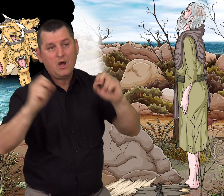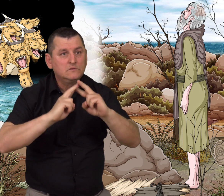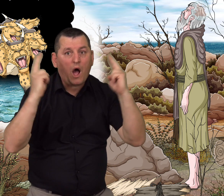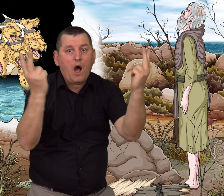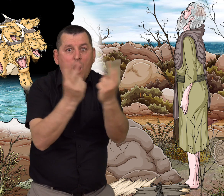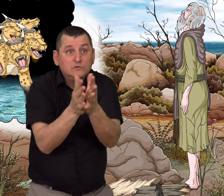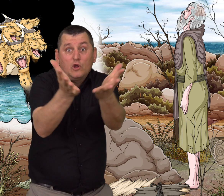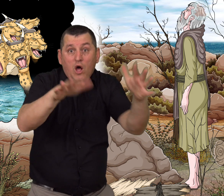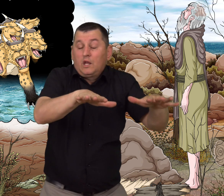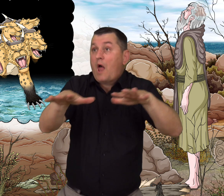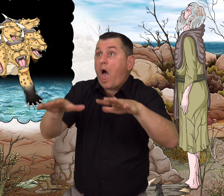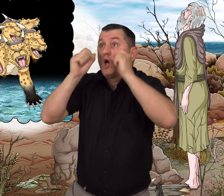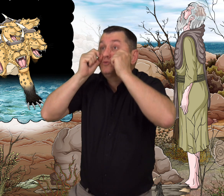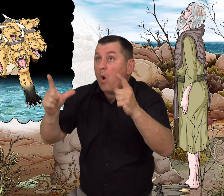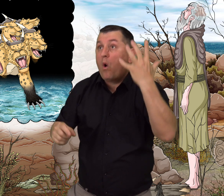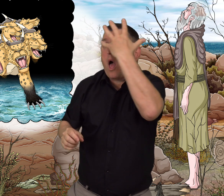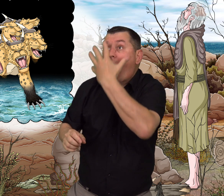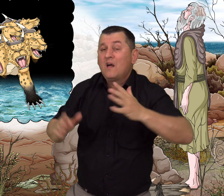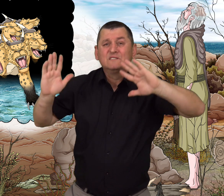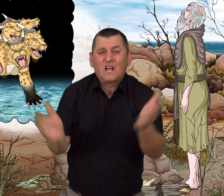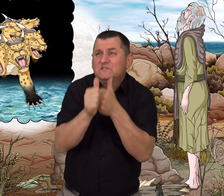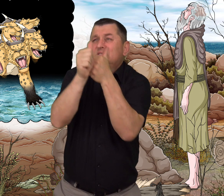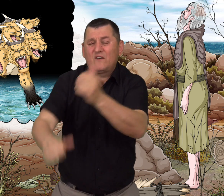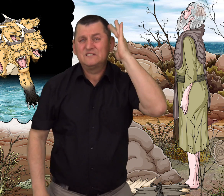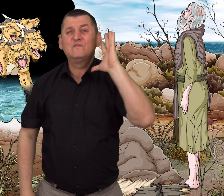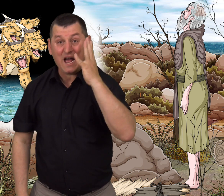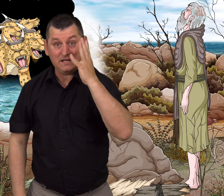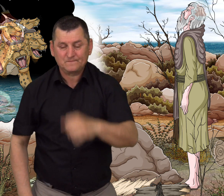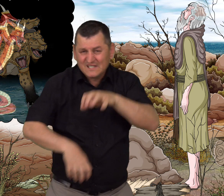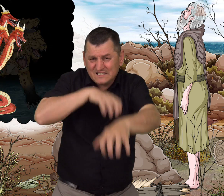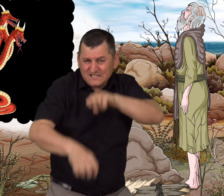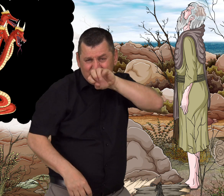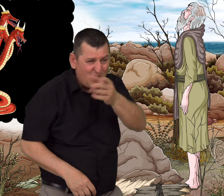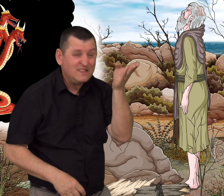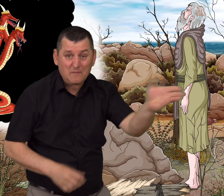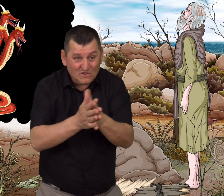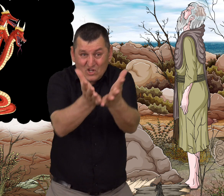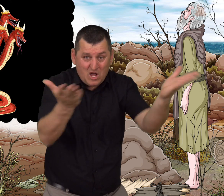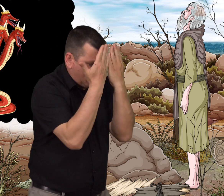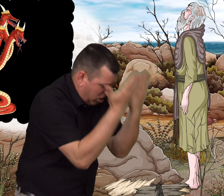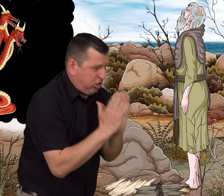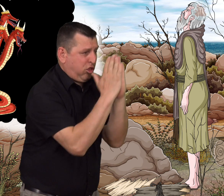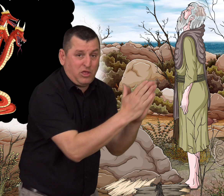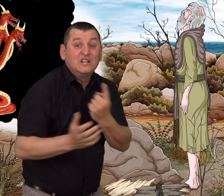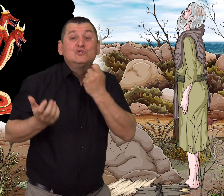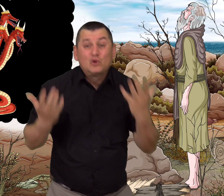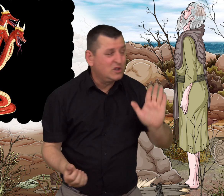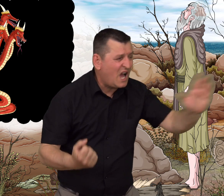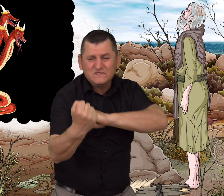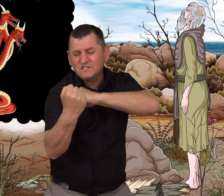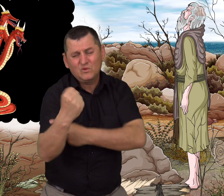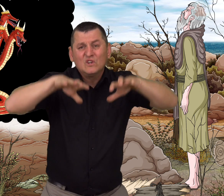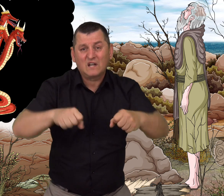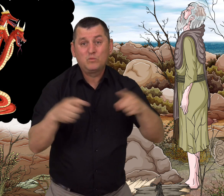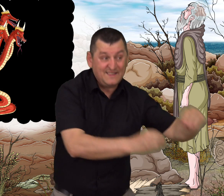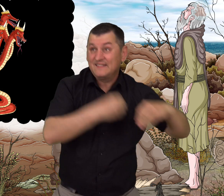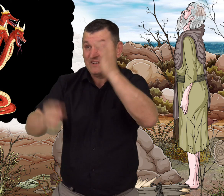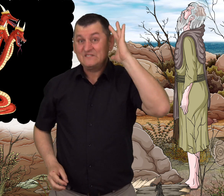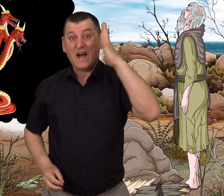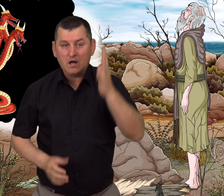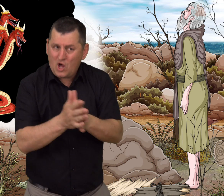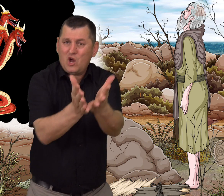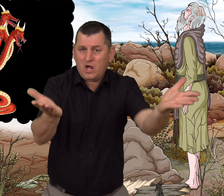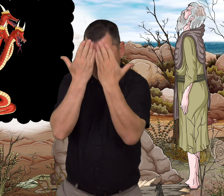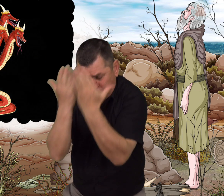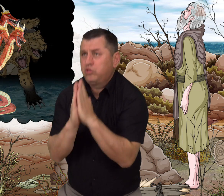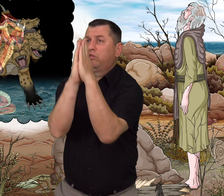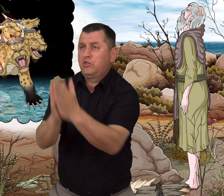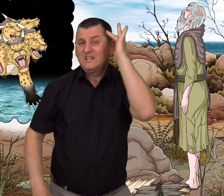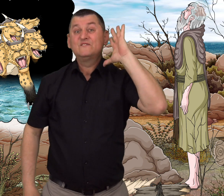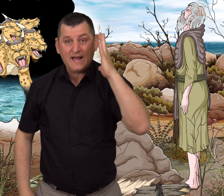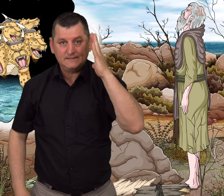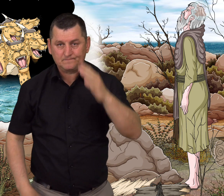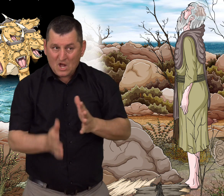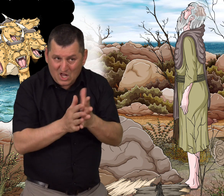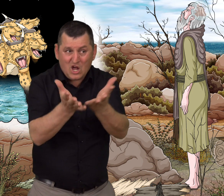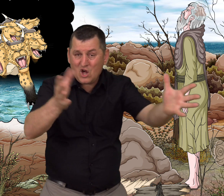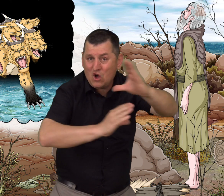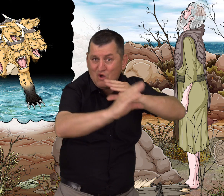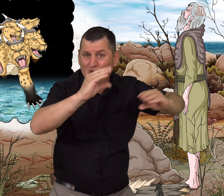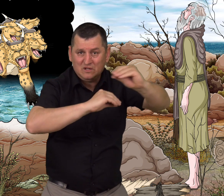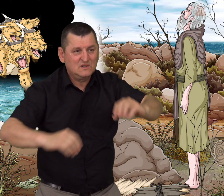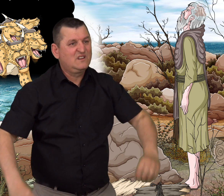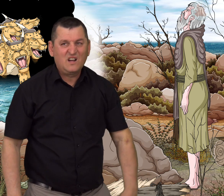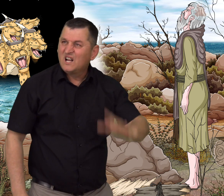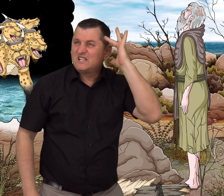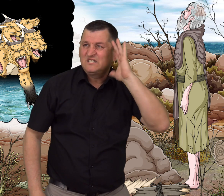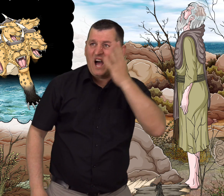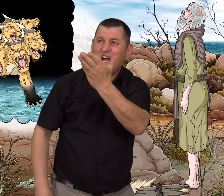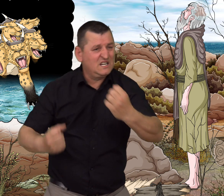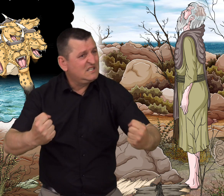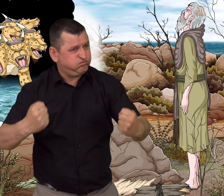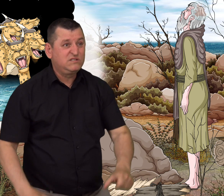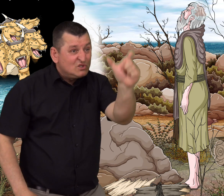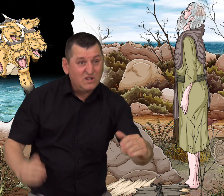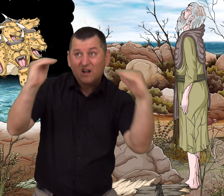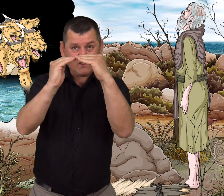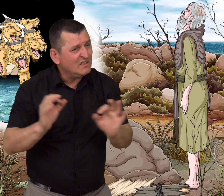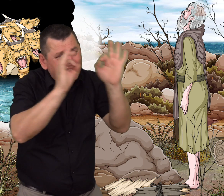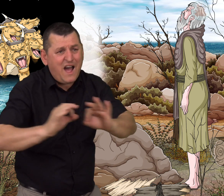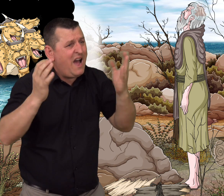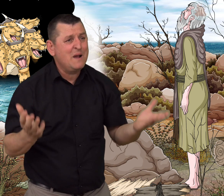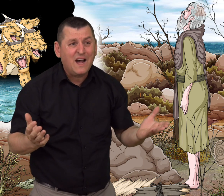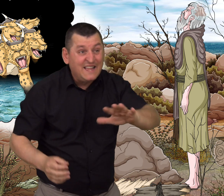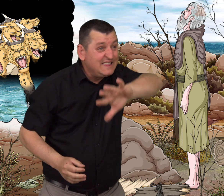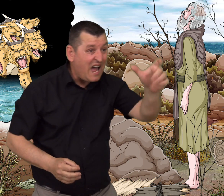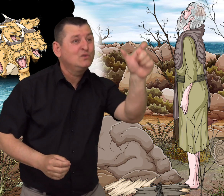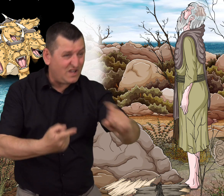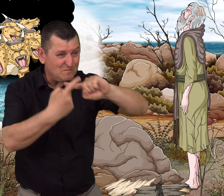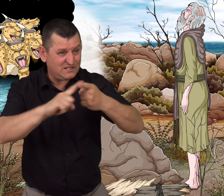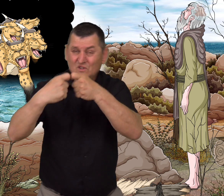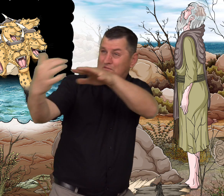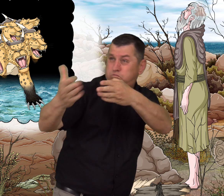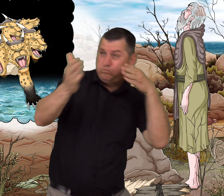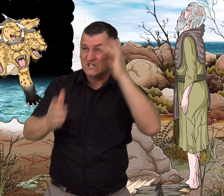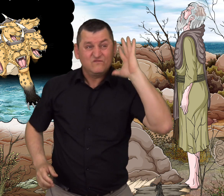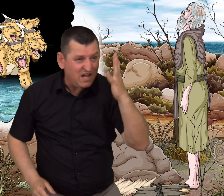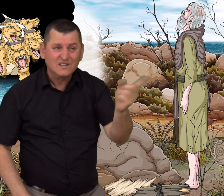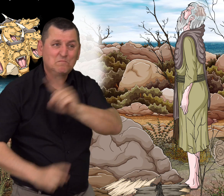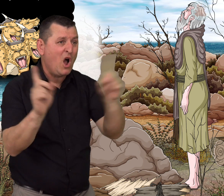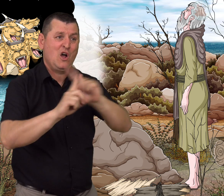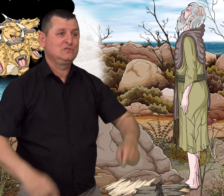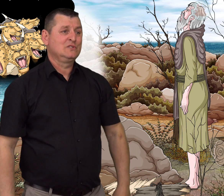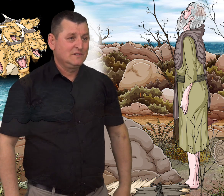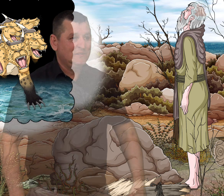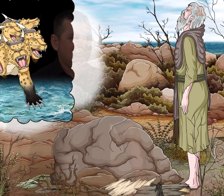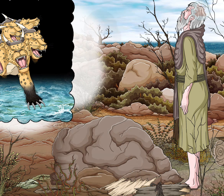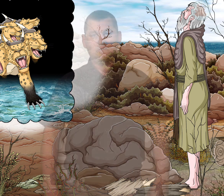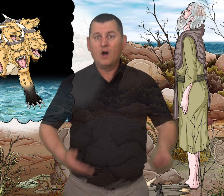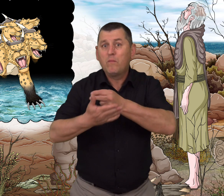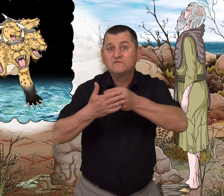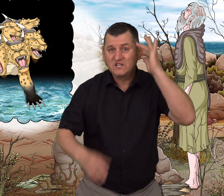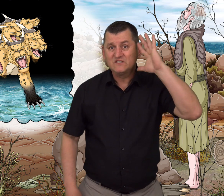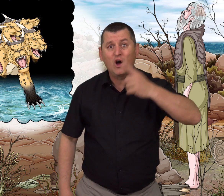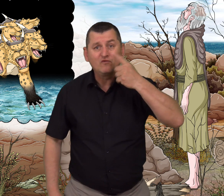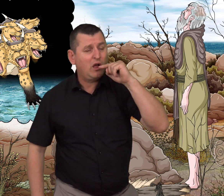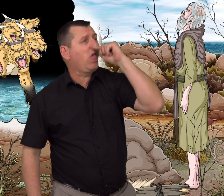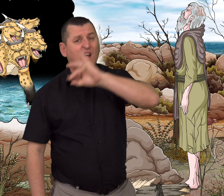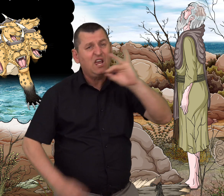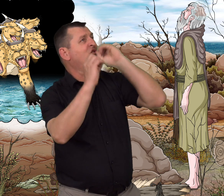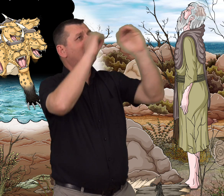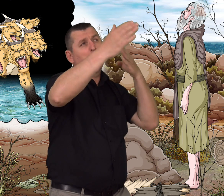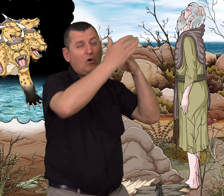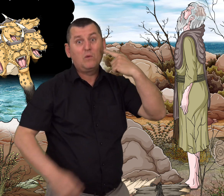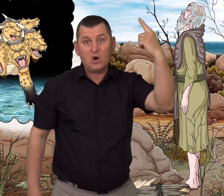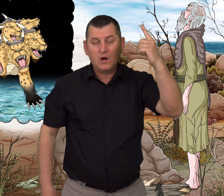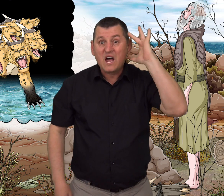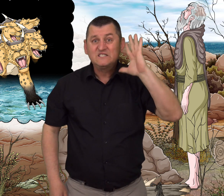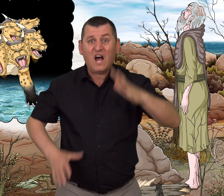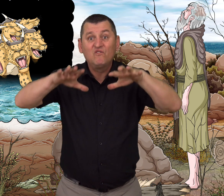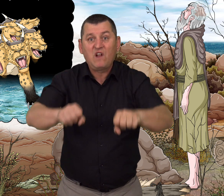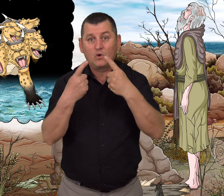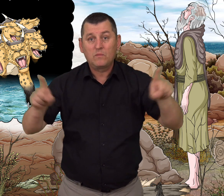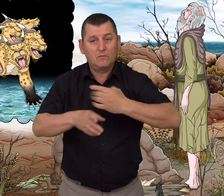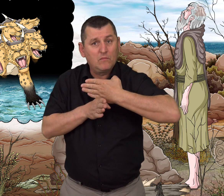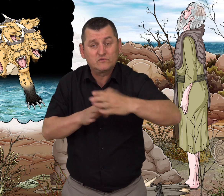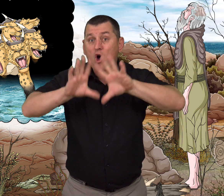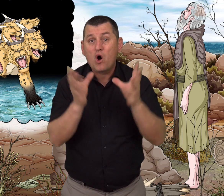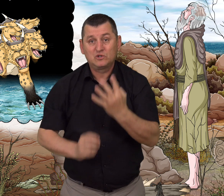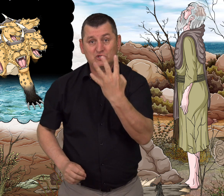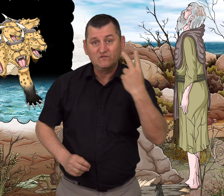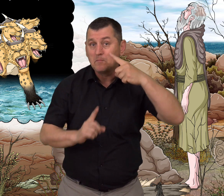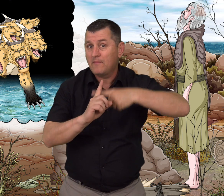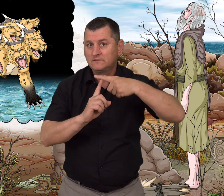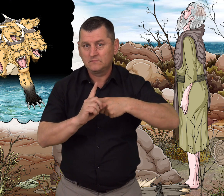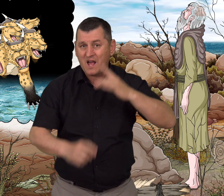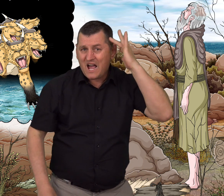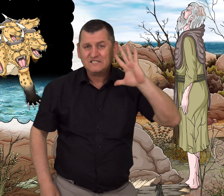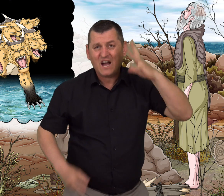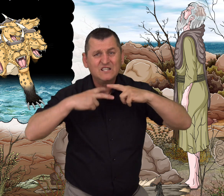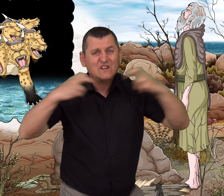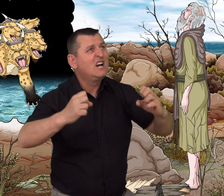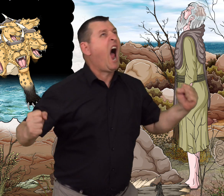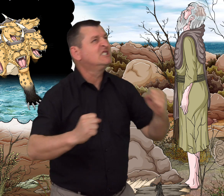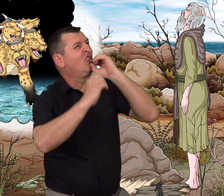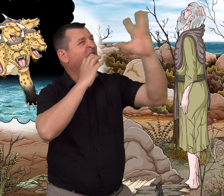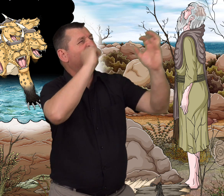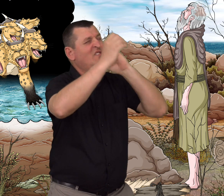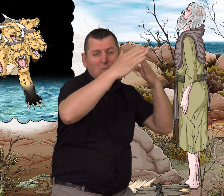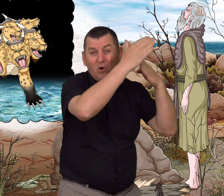They worshiped the dragon who had given authority to the beast, and they worshiped the beast, saying, “Who is like the beast, and who can wage war against it?” The beast was given a mouth to speak arrogant and blasphemous words, and authority to act for 42 months.